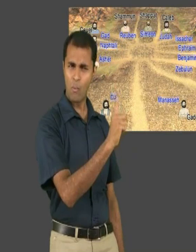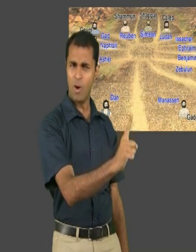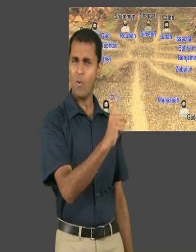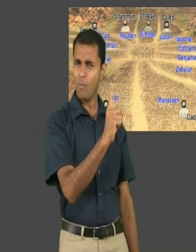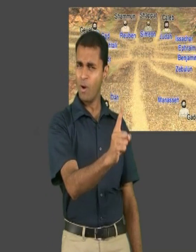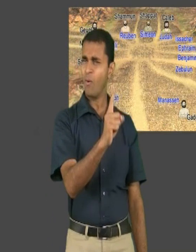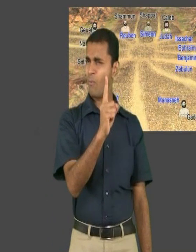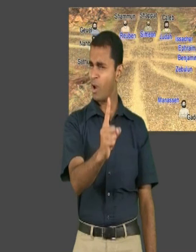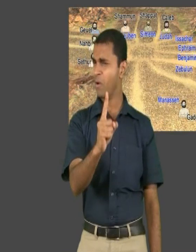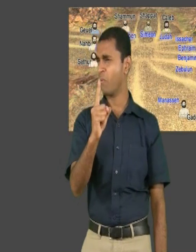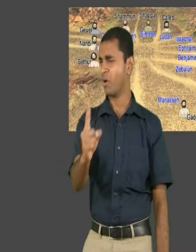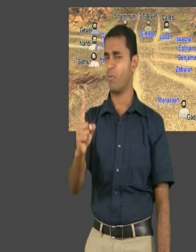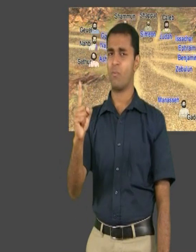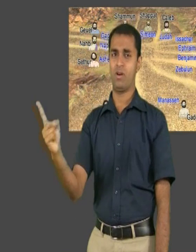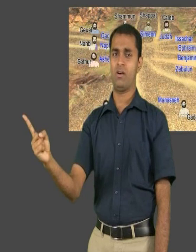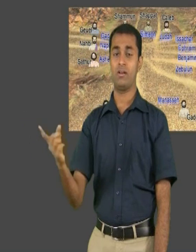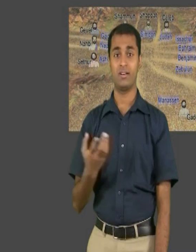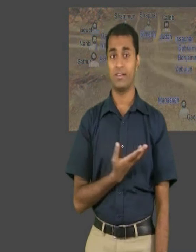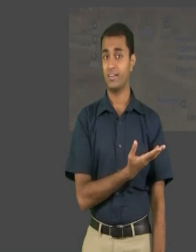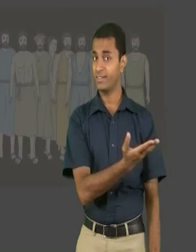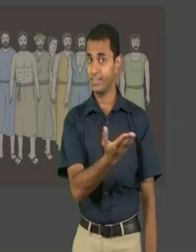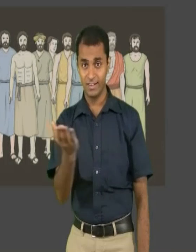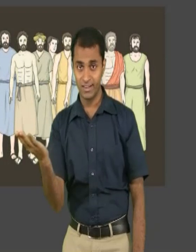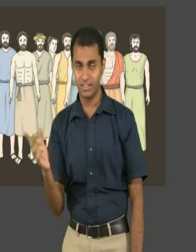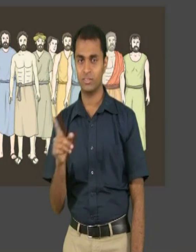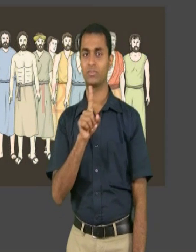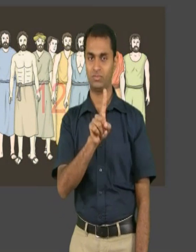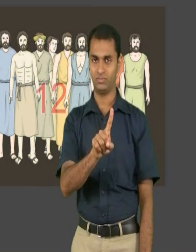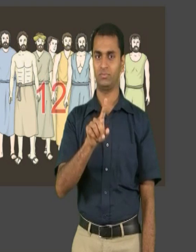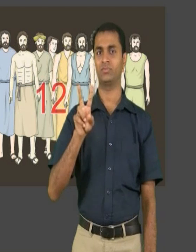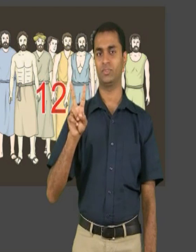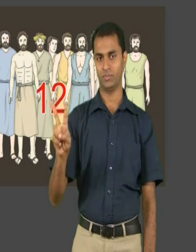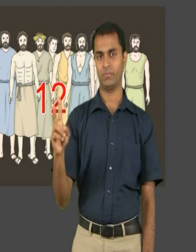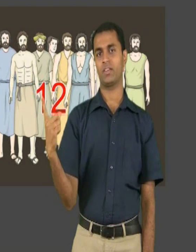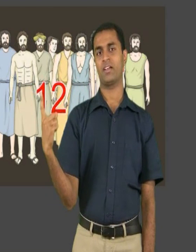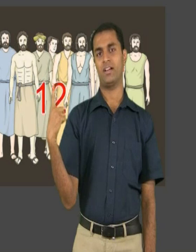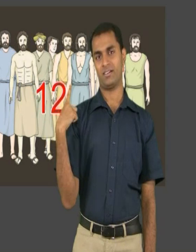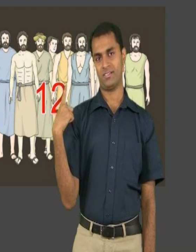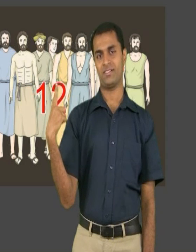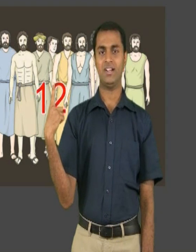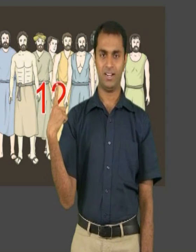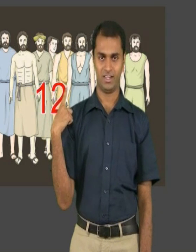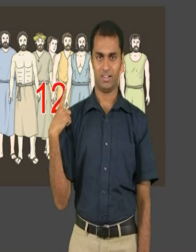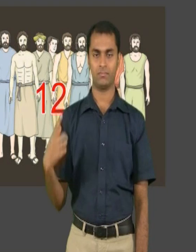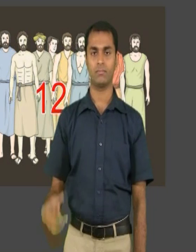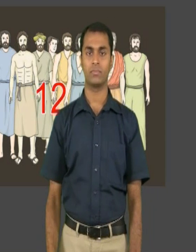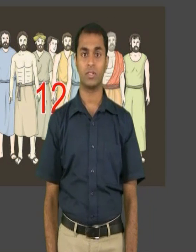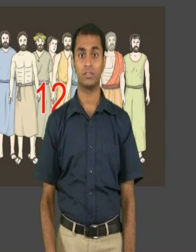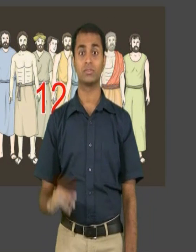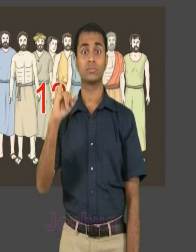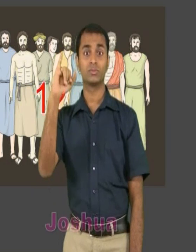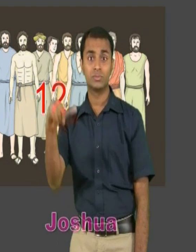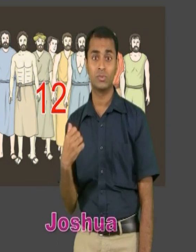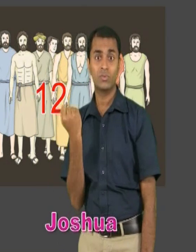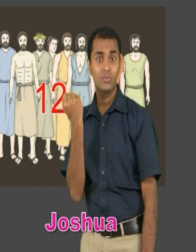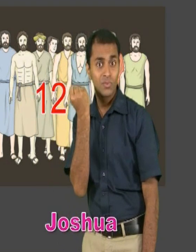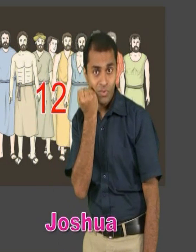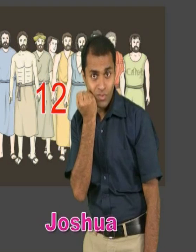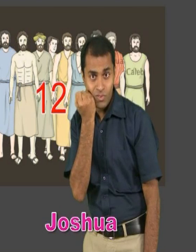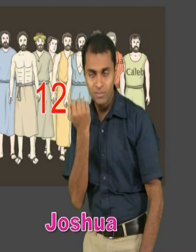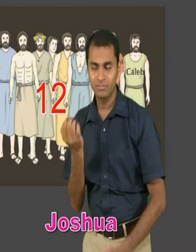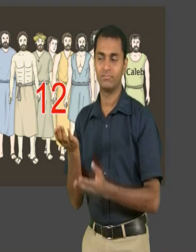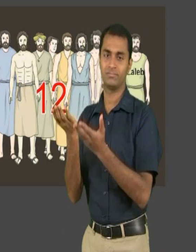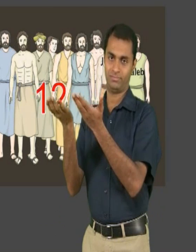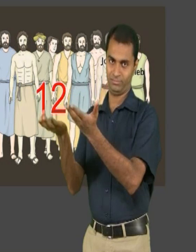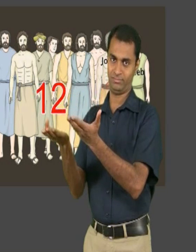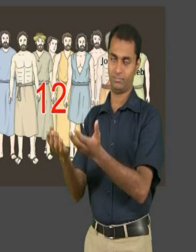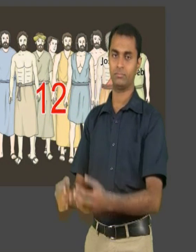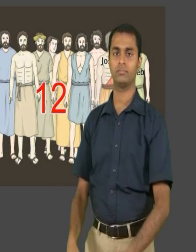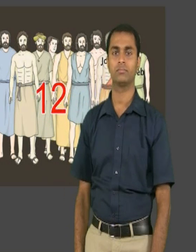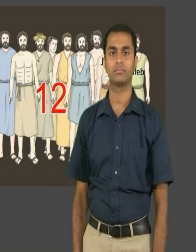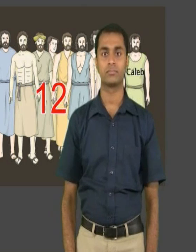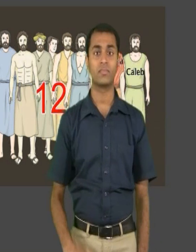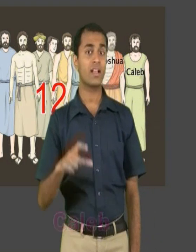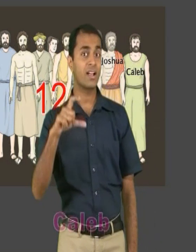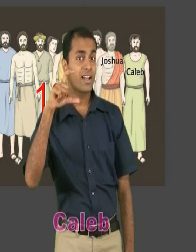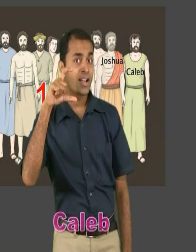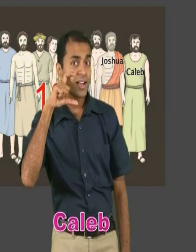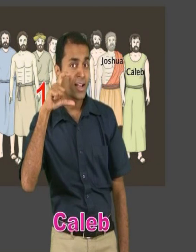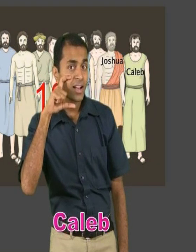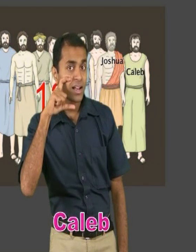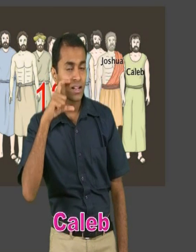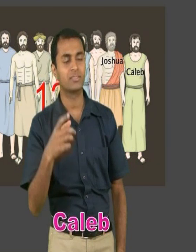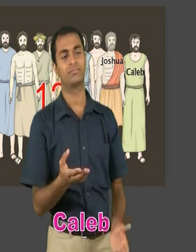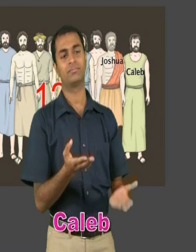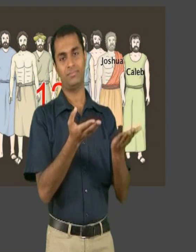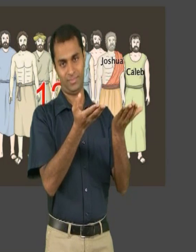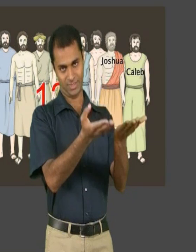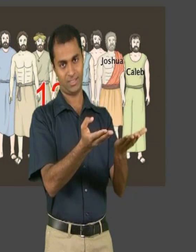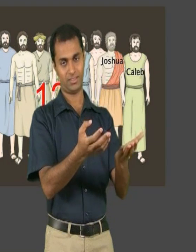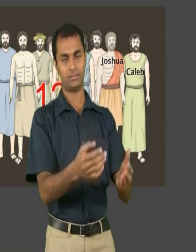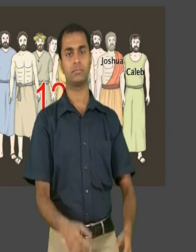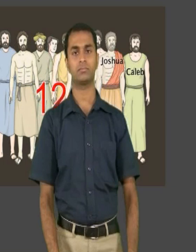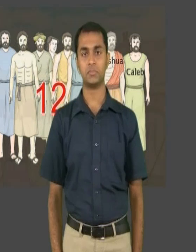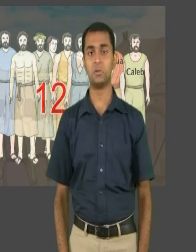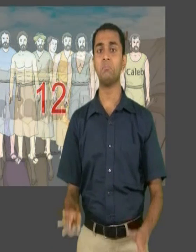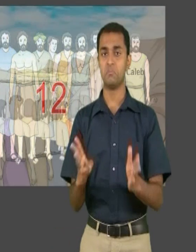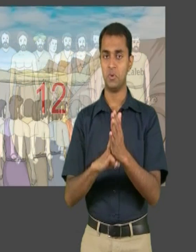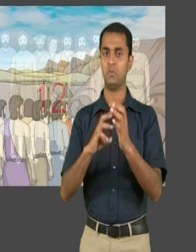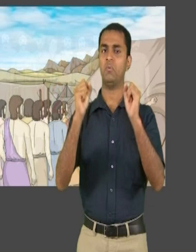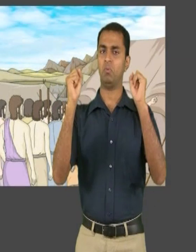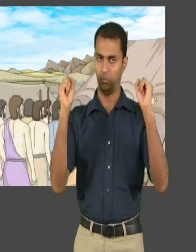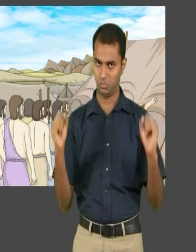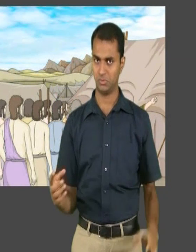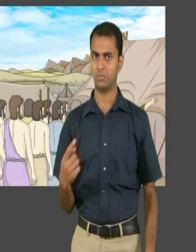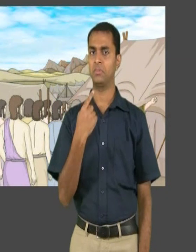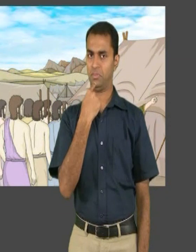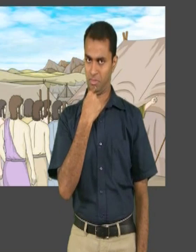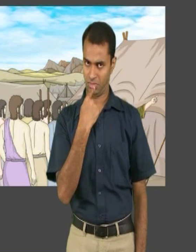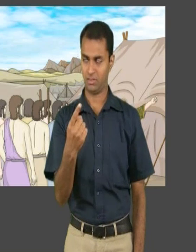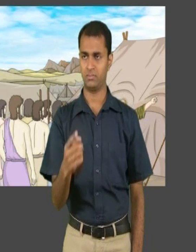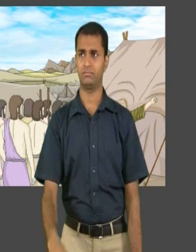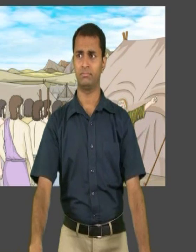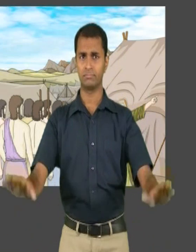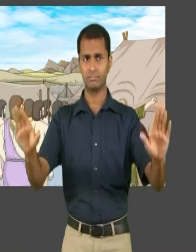These were the names of the men Moses sent to spy out the land; and Moses gave to Hoshea son of Nun the name Joshua.